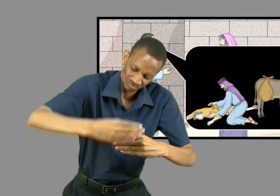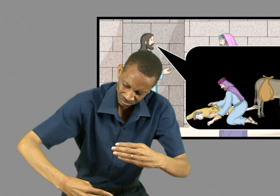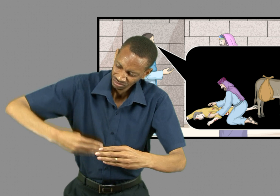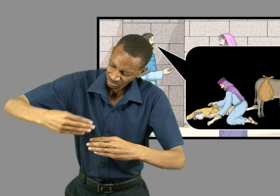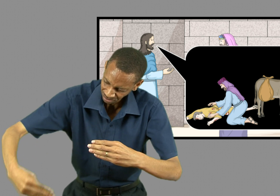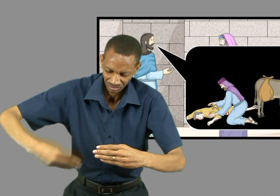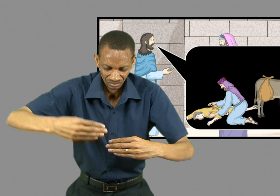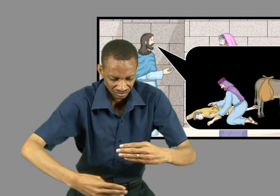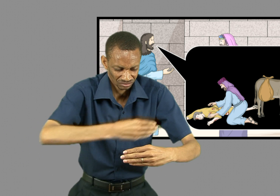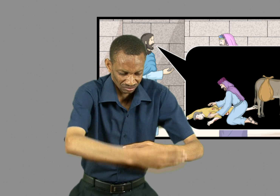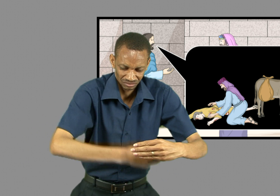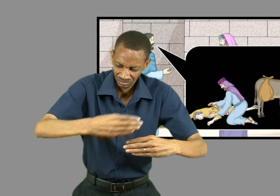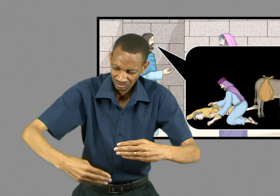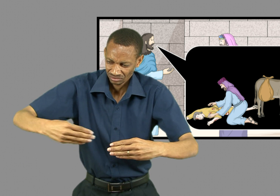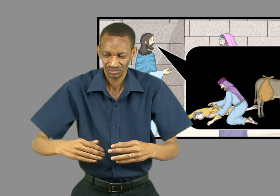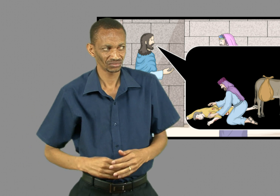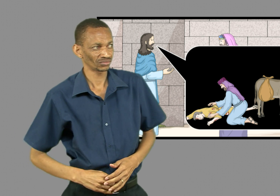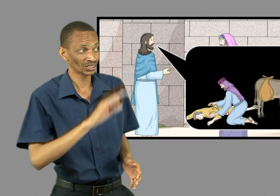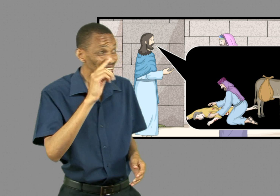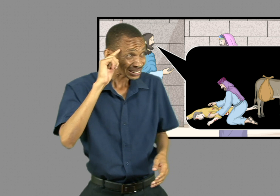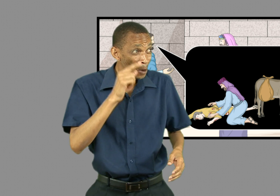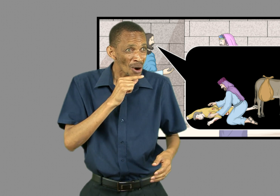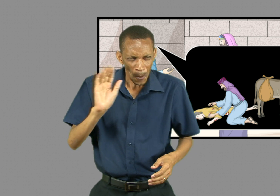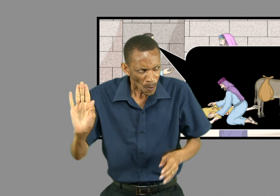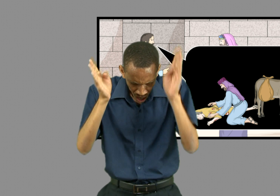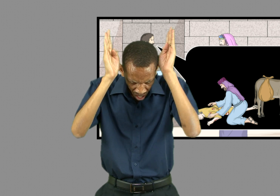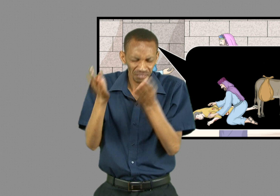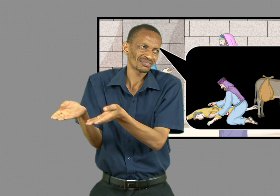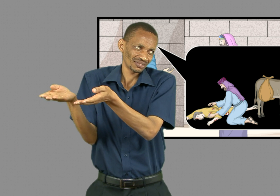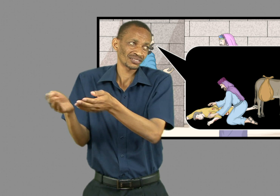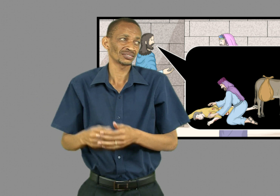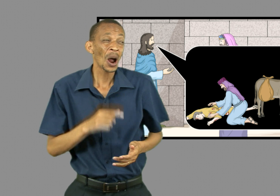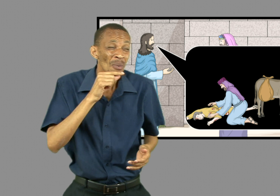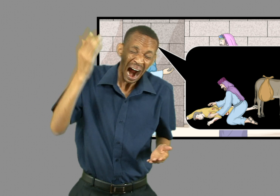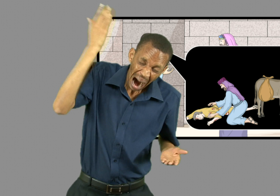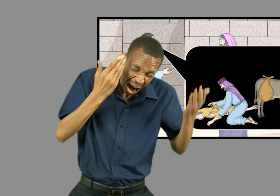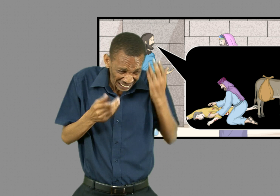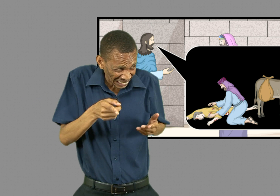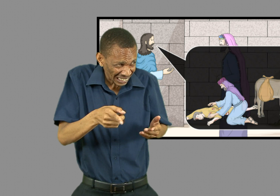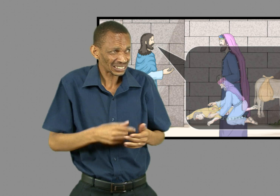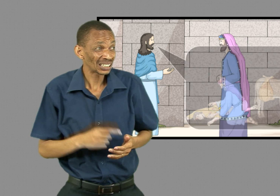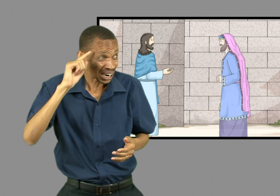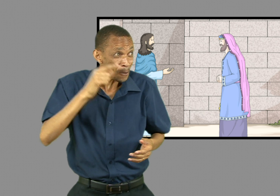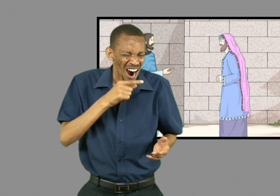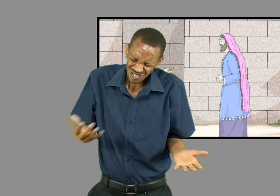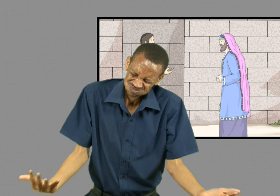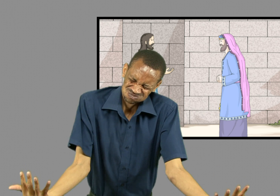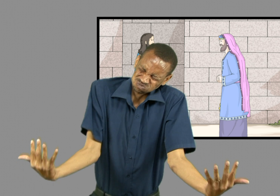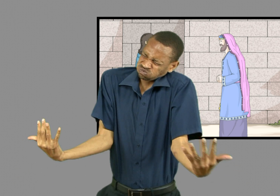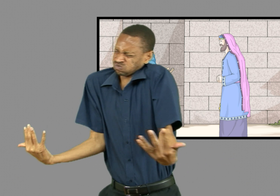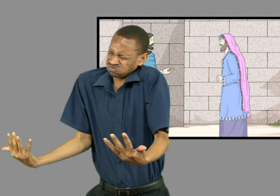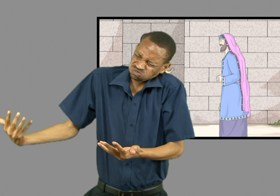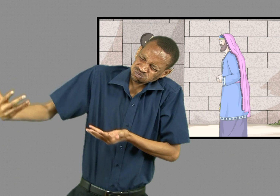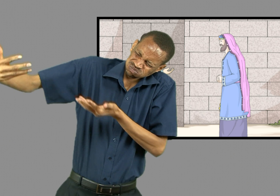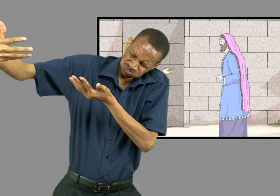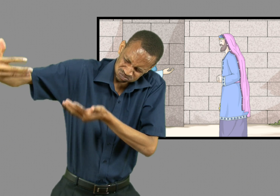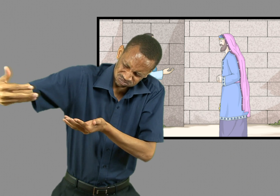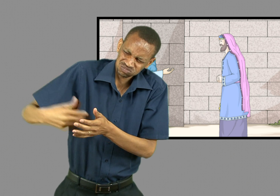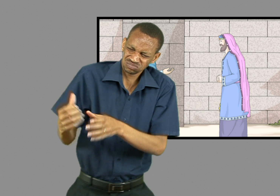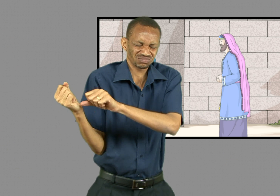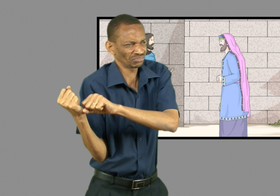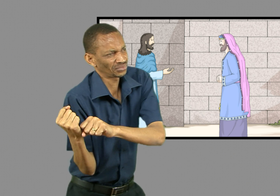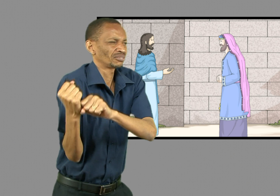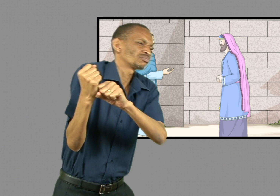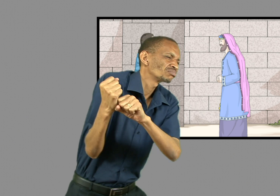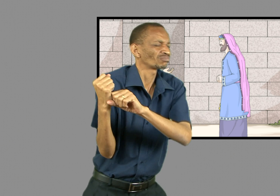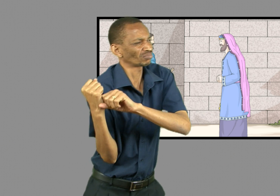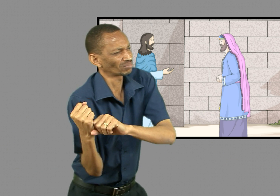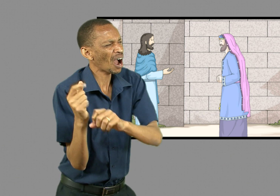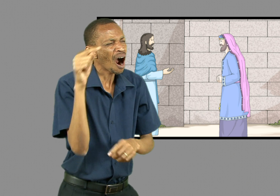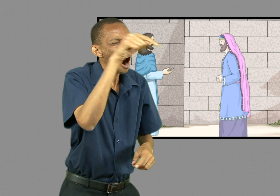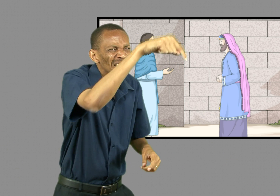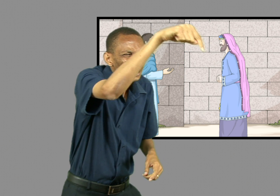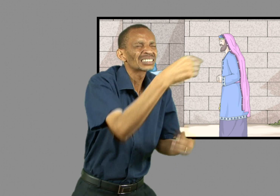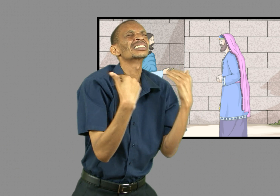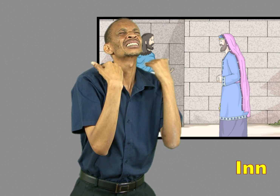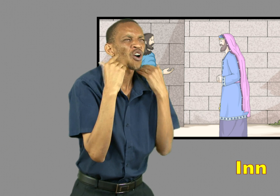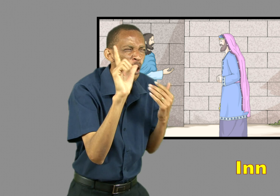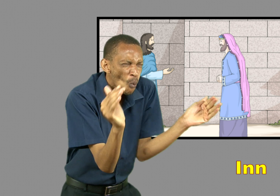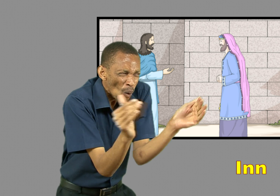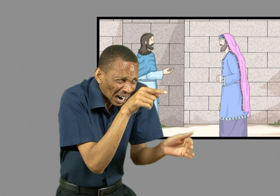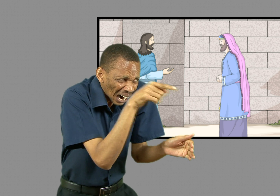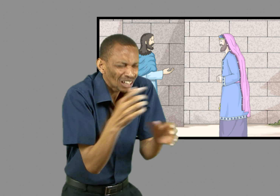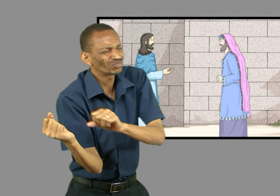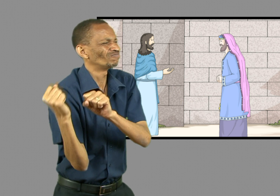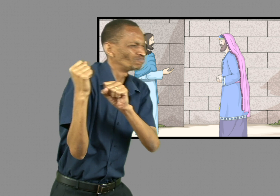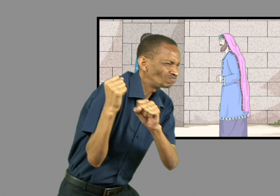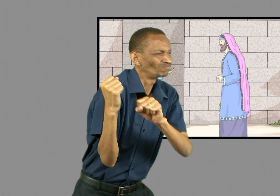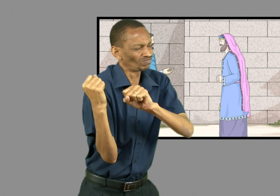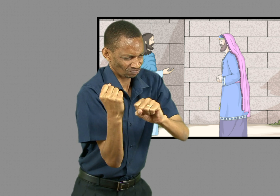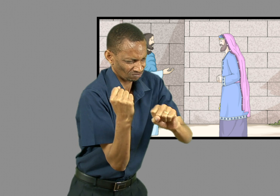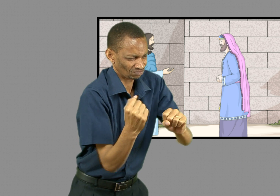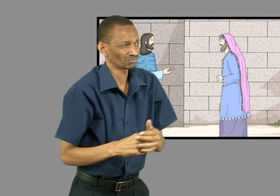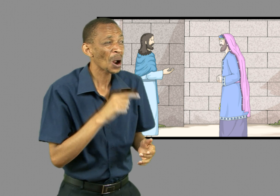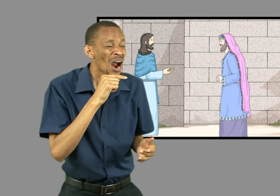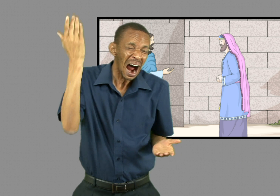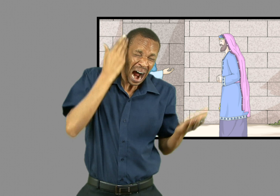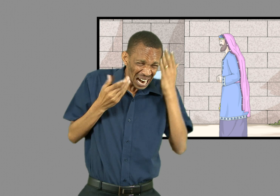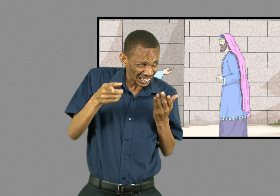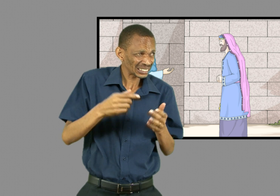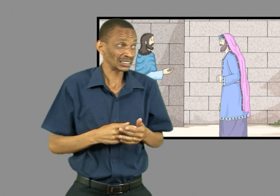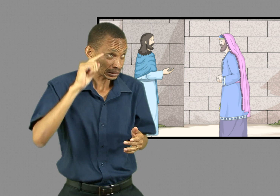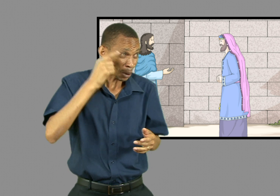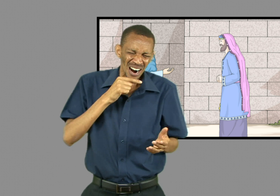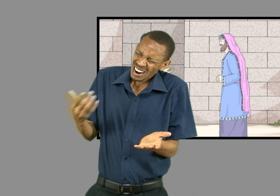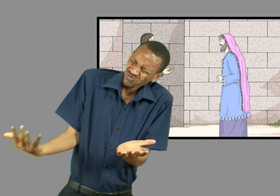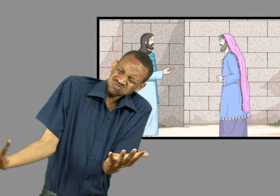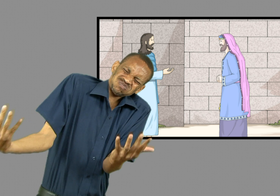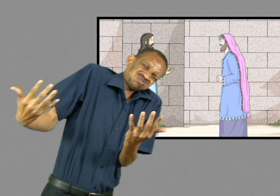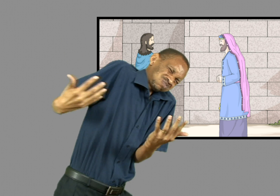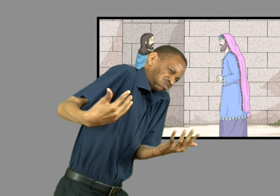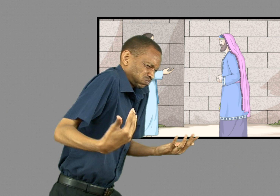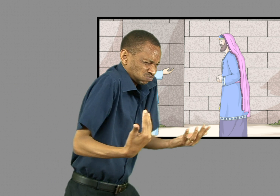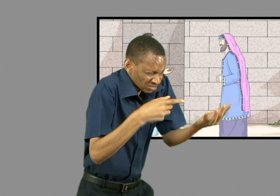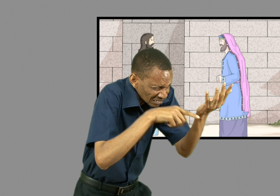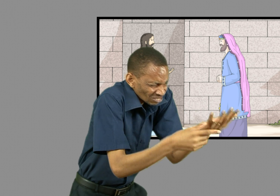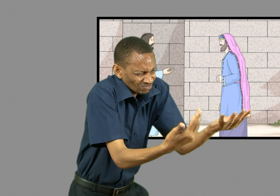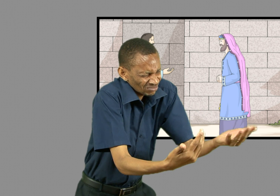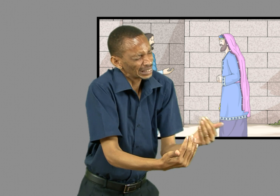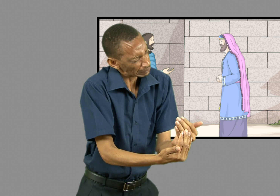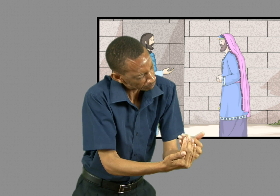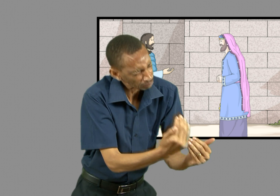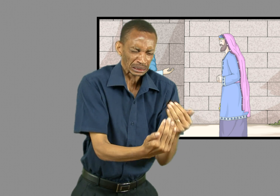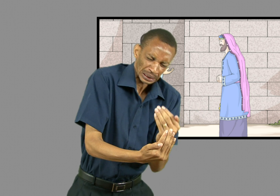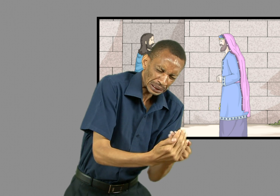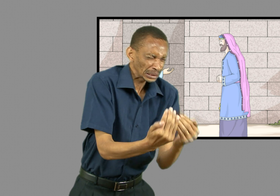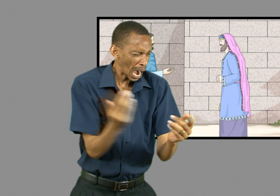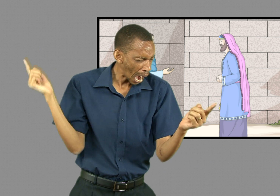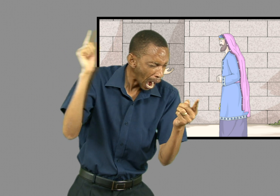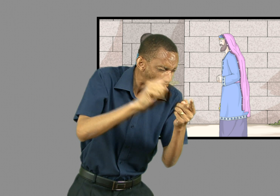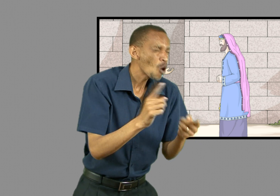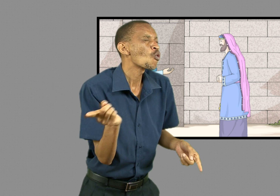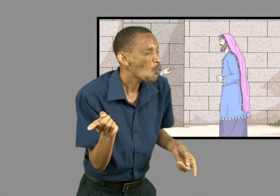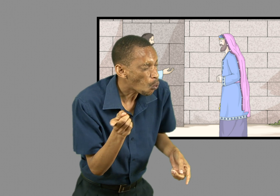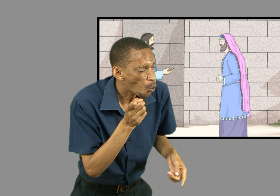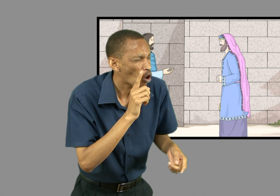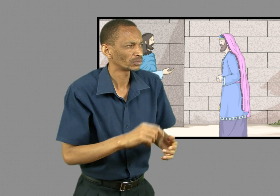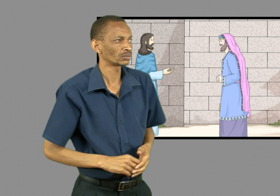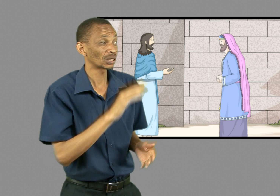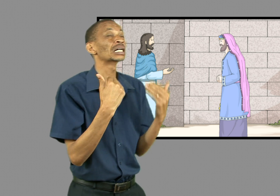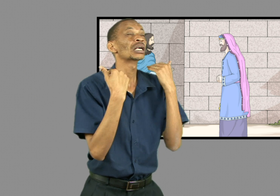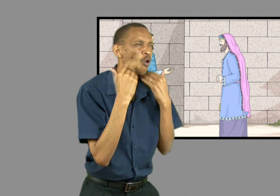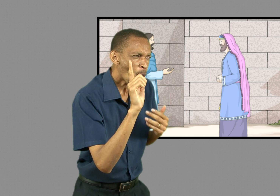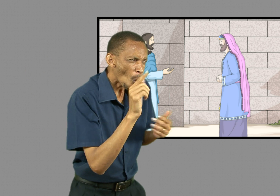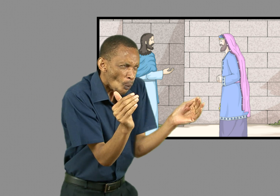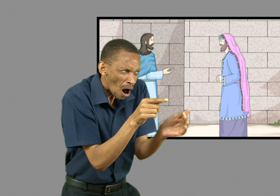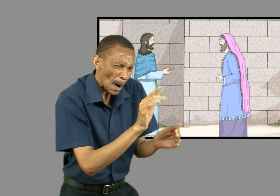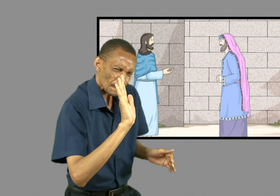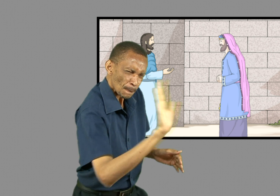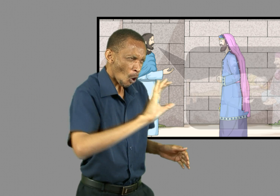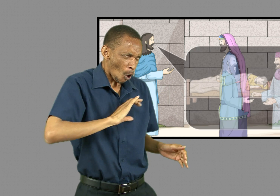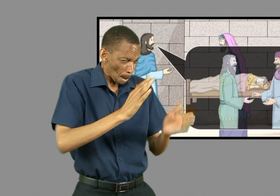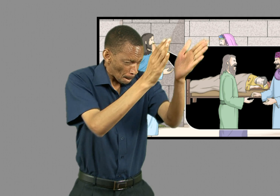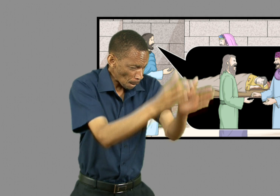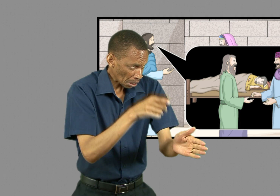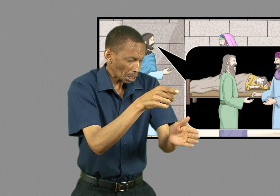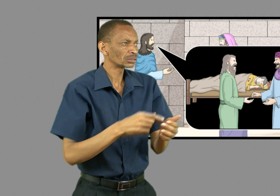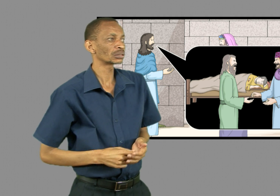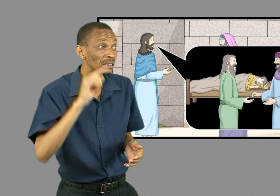Then he put him on his own animal, brought him to an inn, and took care of him.